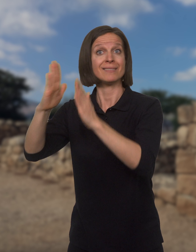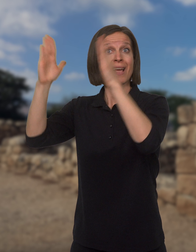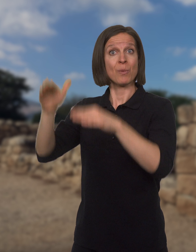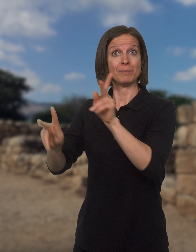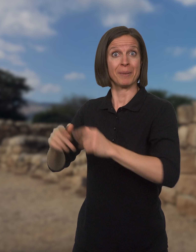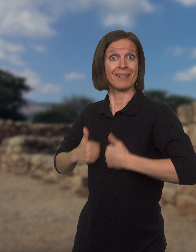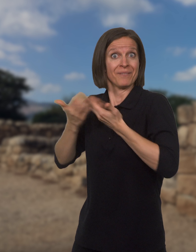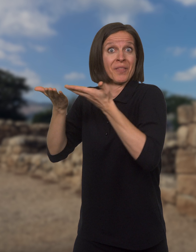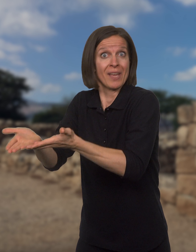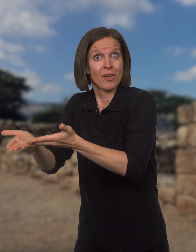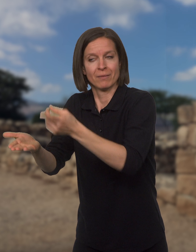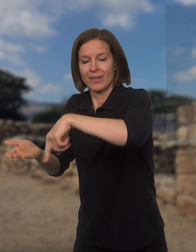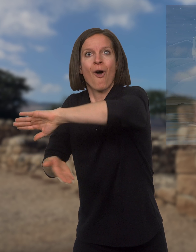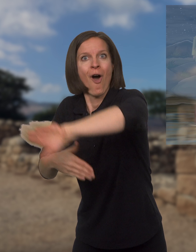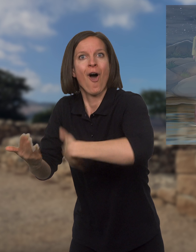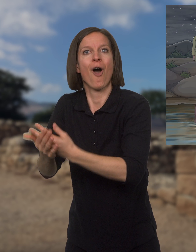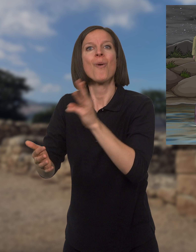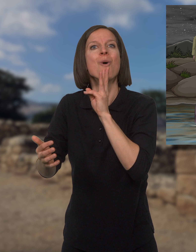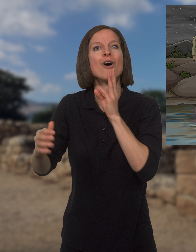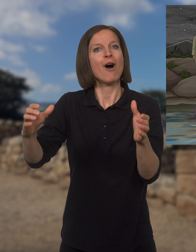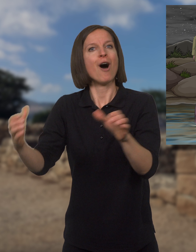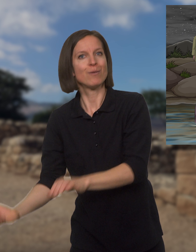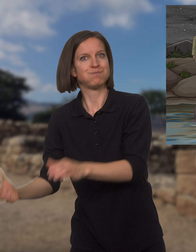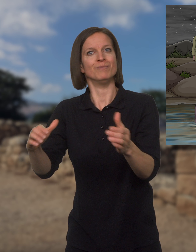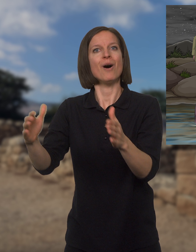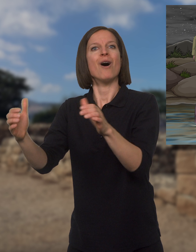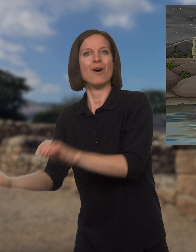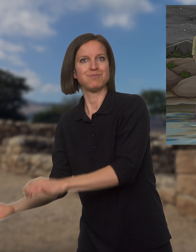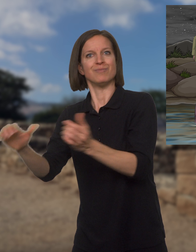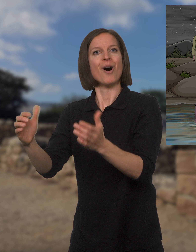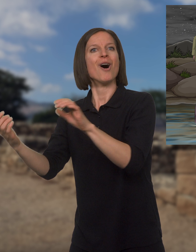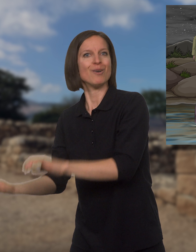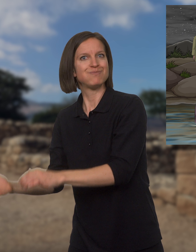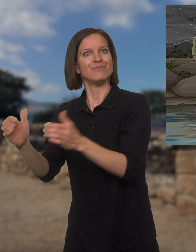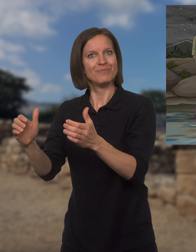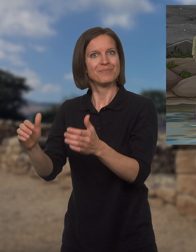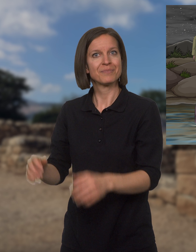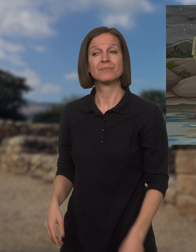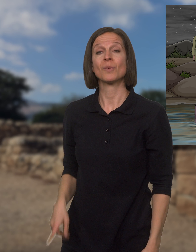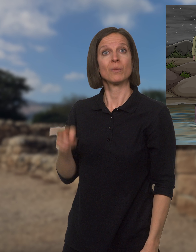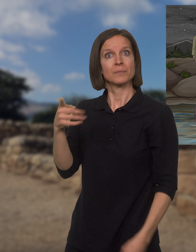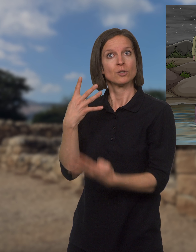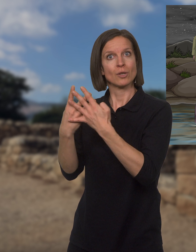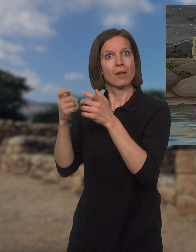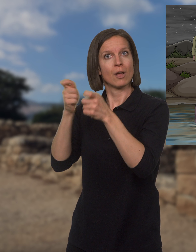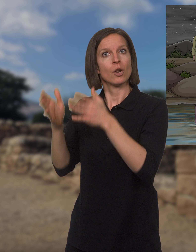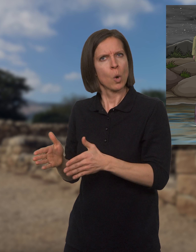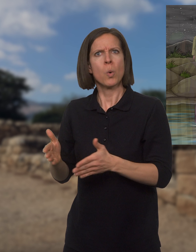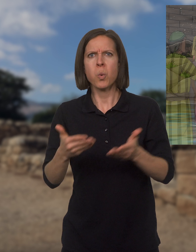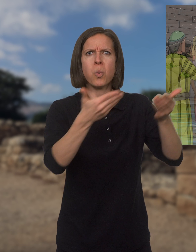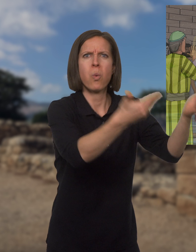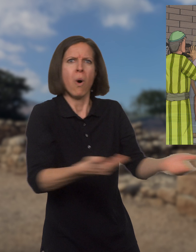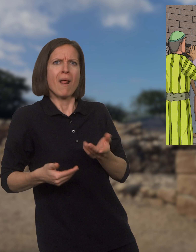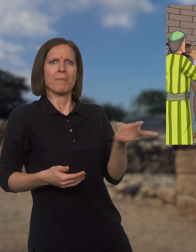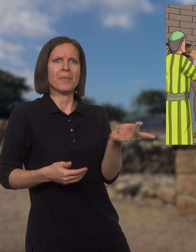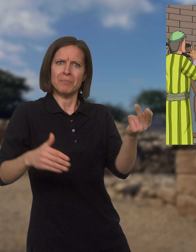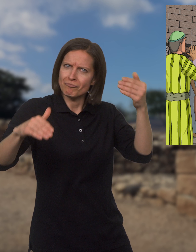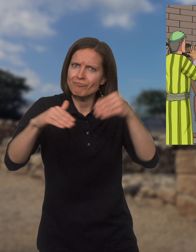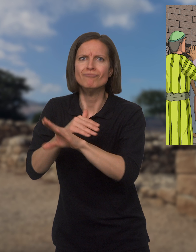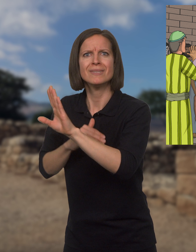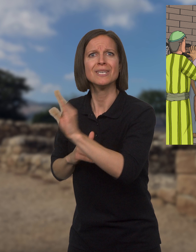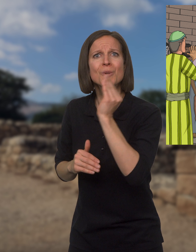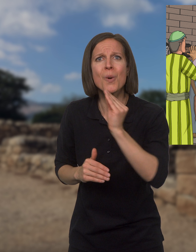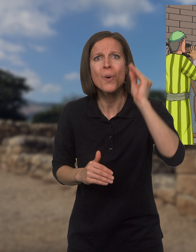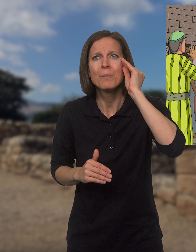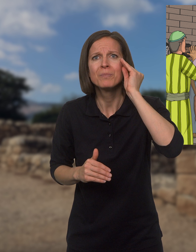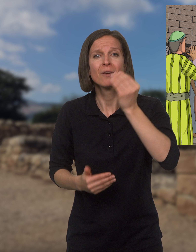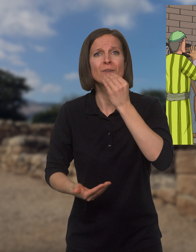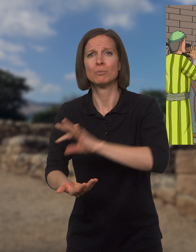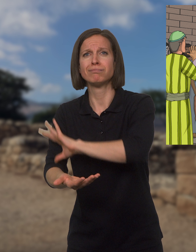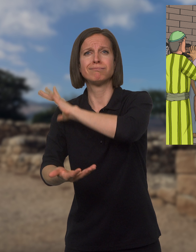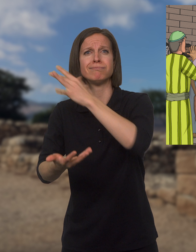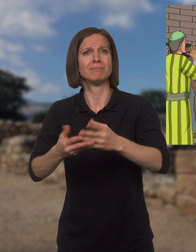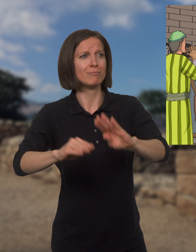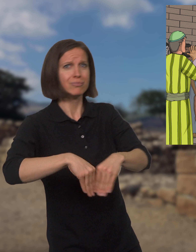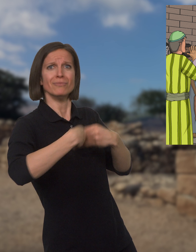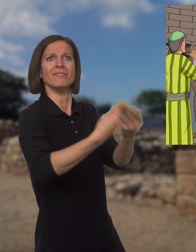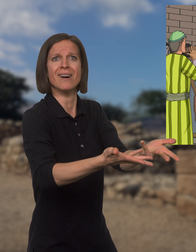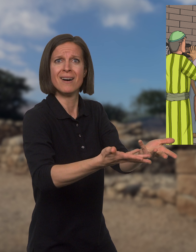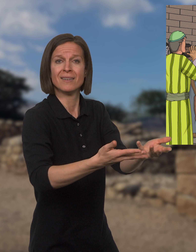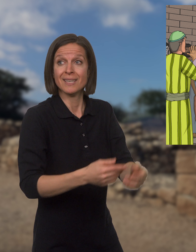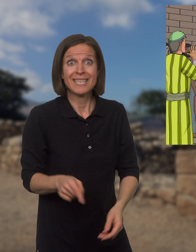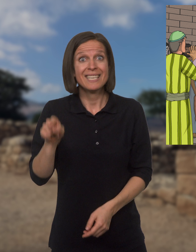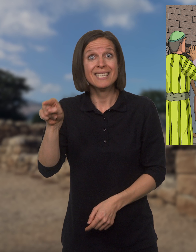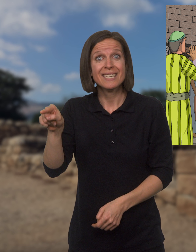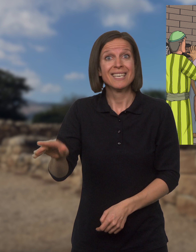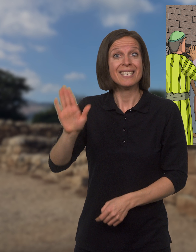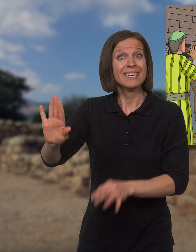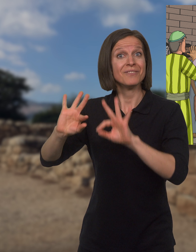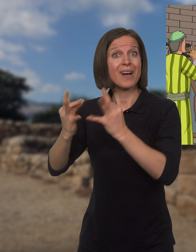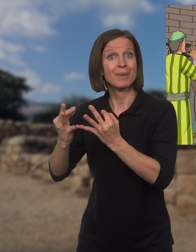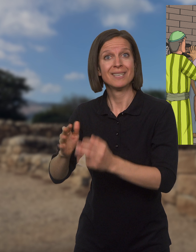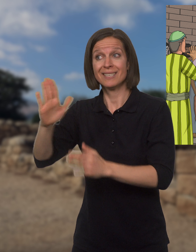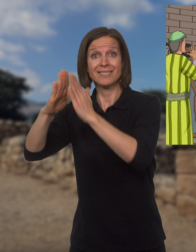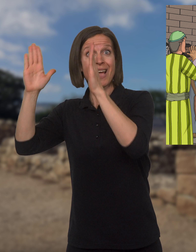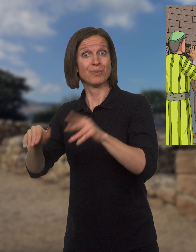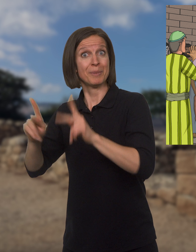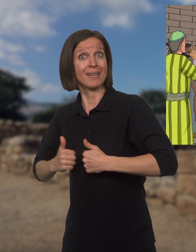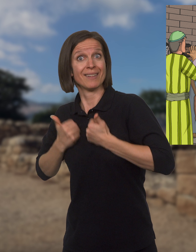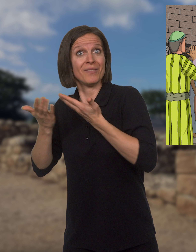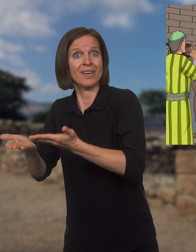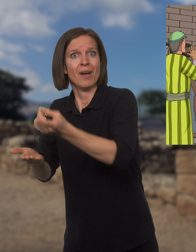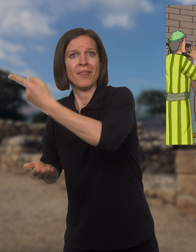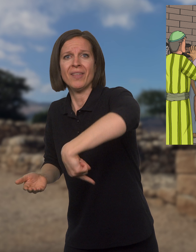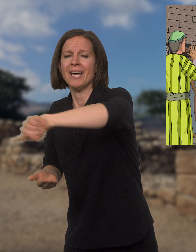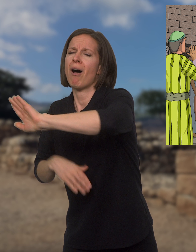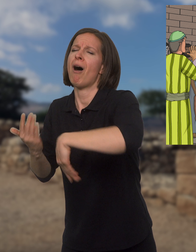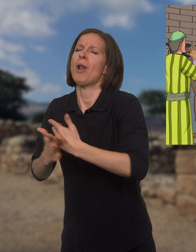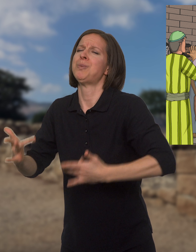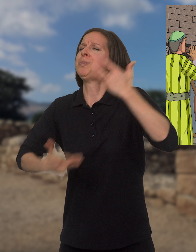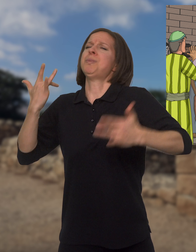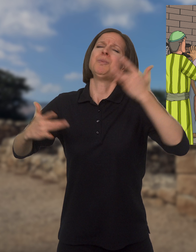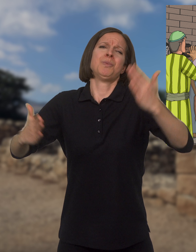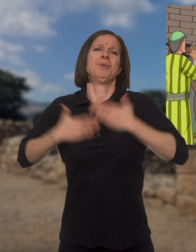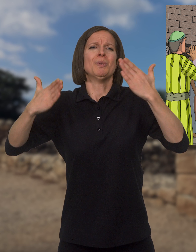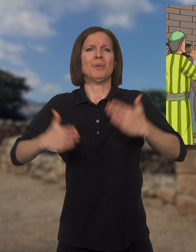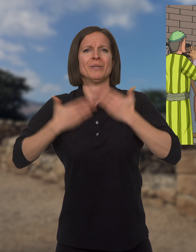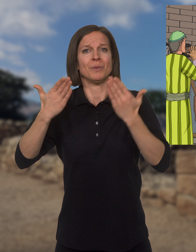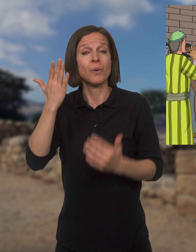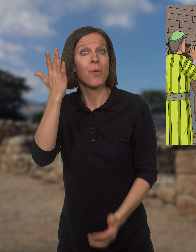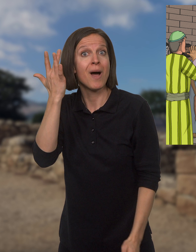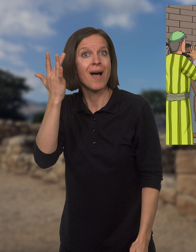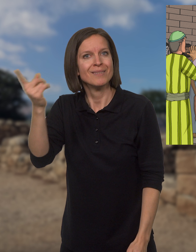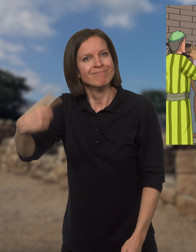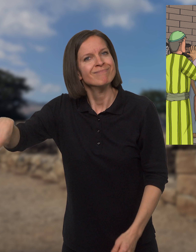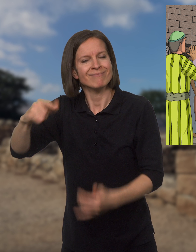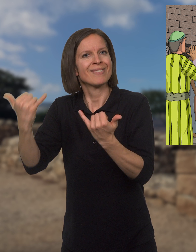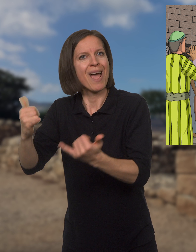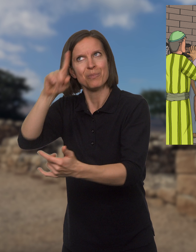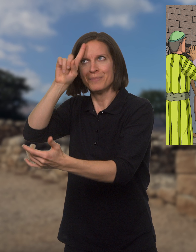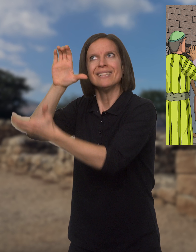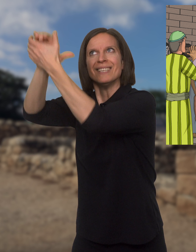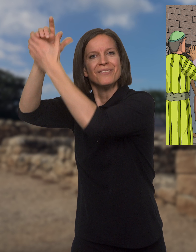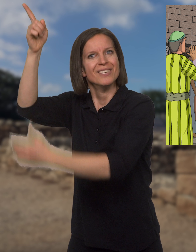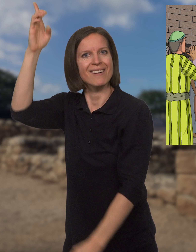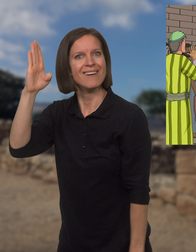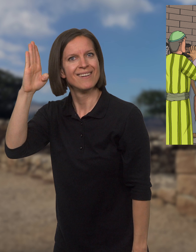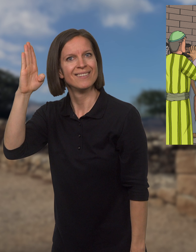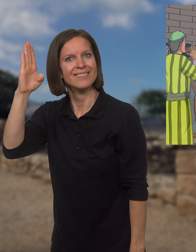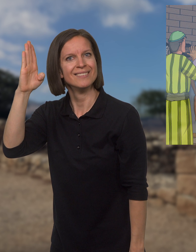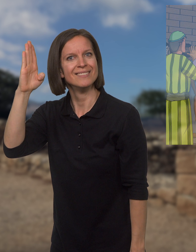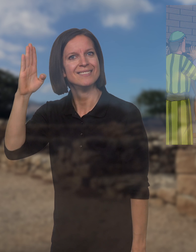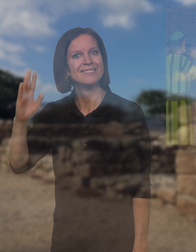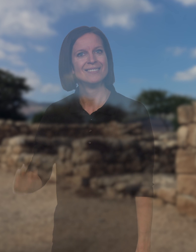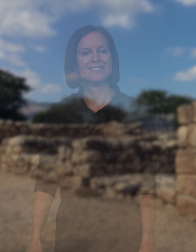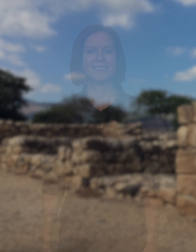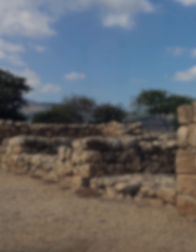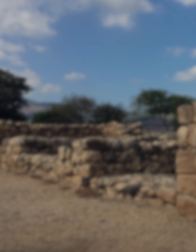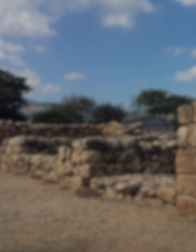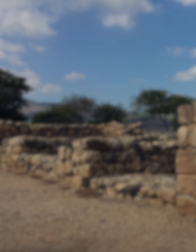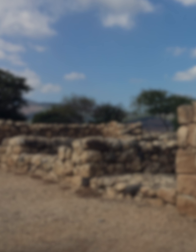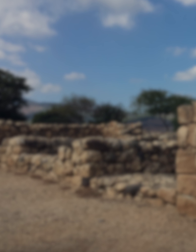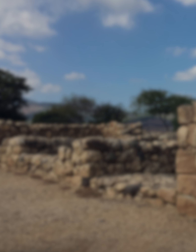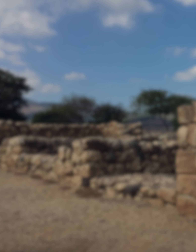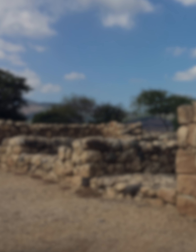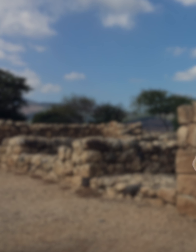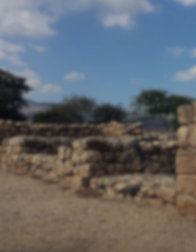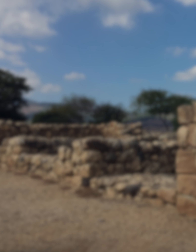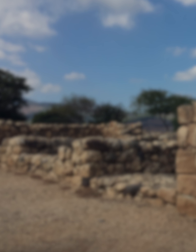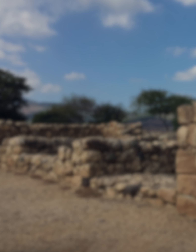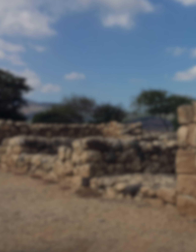And without delay, he and all his household were baptized. Then he brought them into his home and set a meal before them. So he and all his household rejoiced that they had come to believe in God.